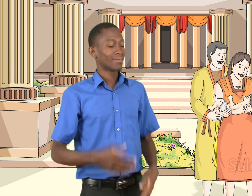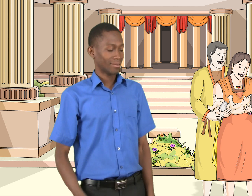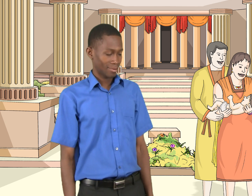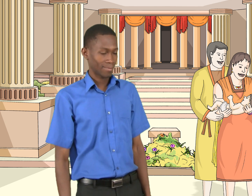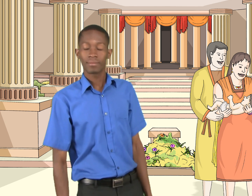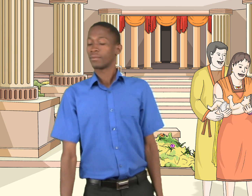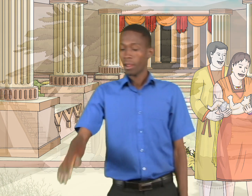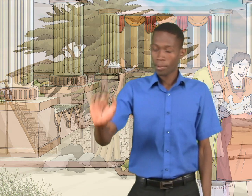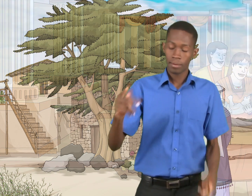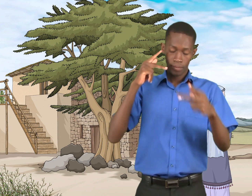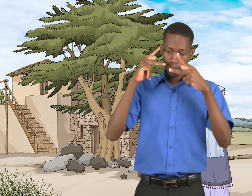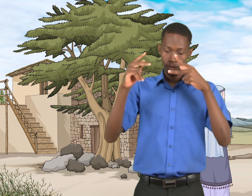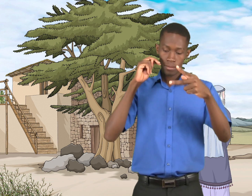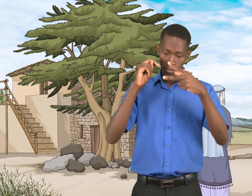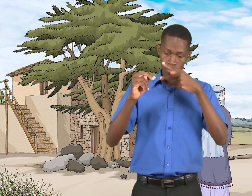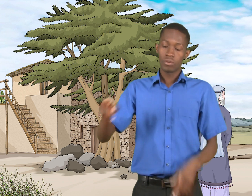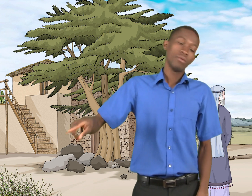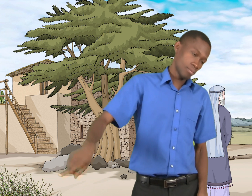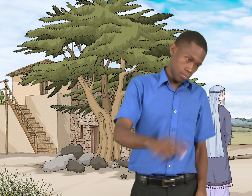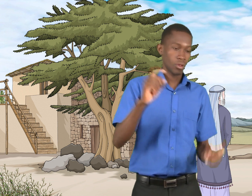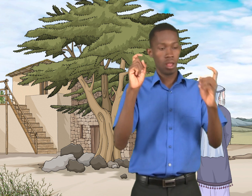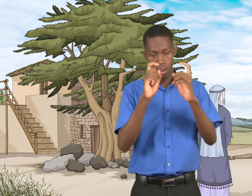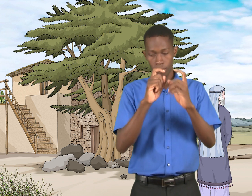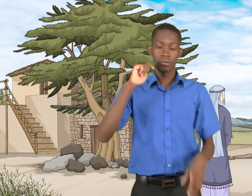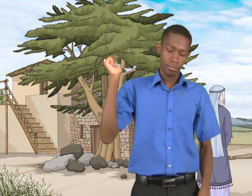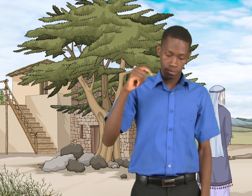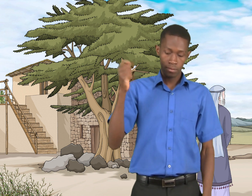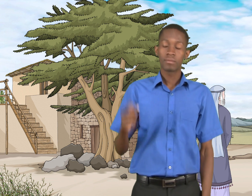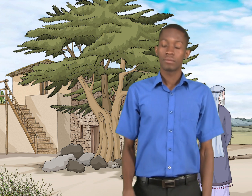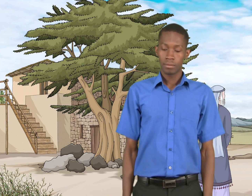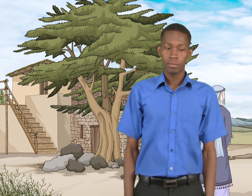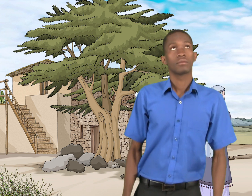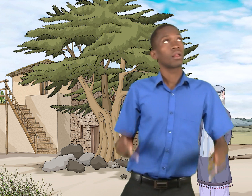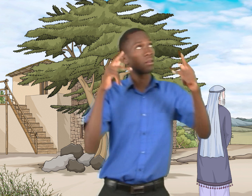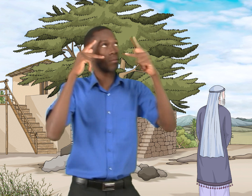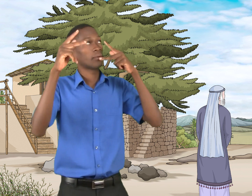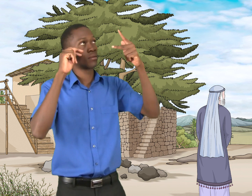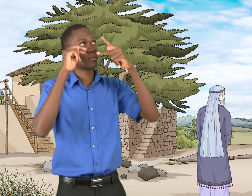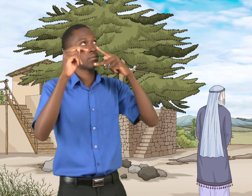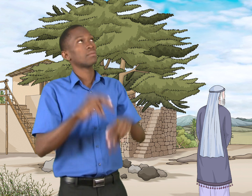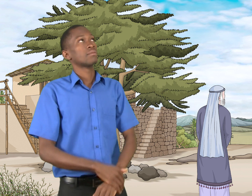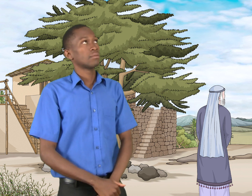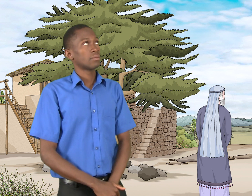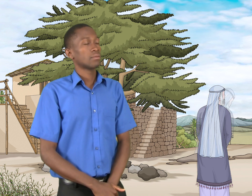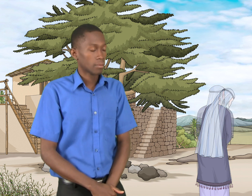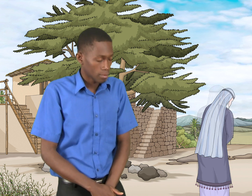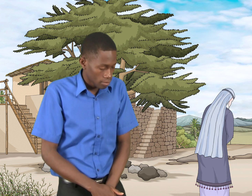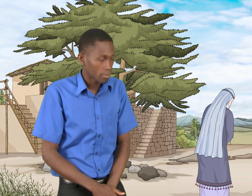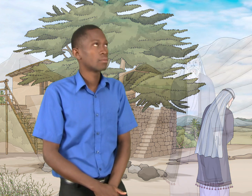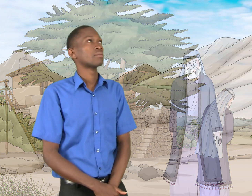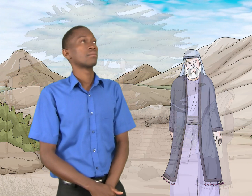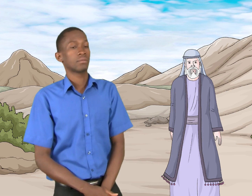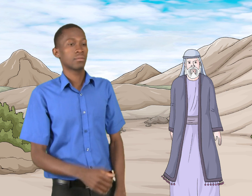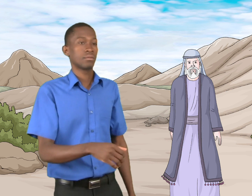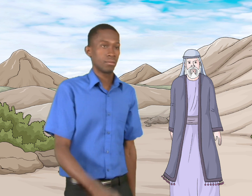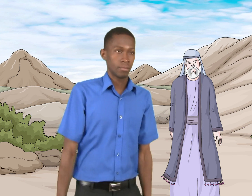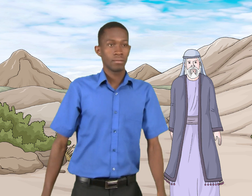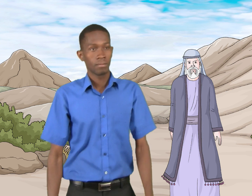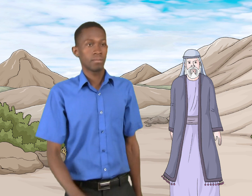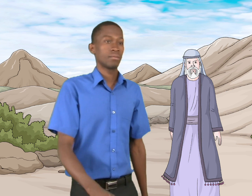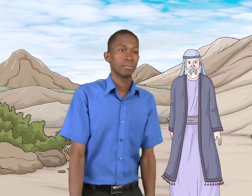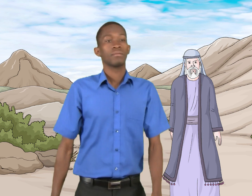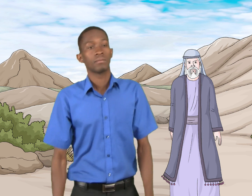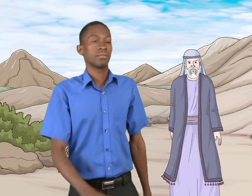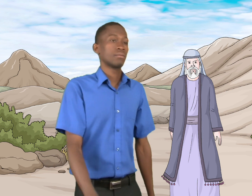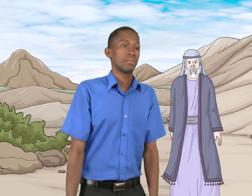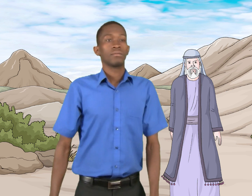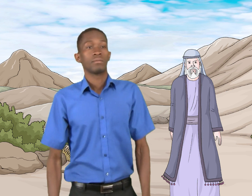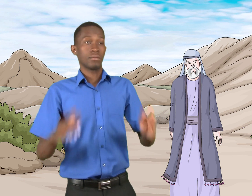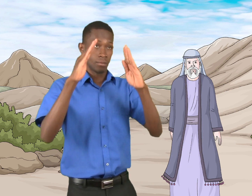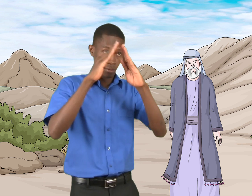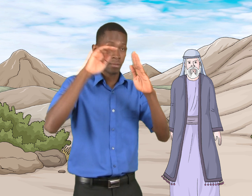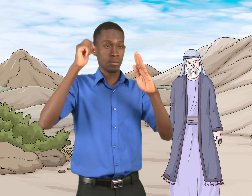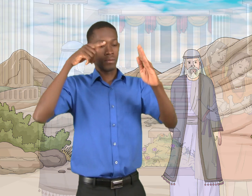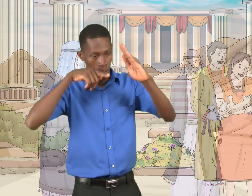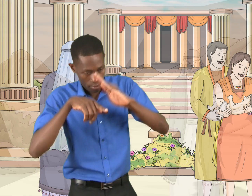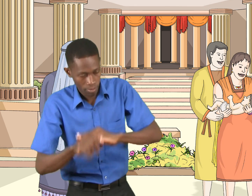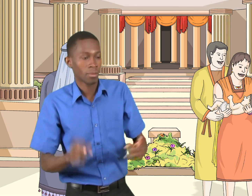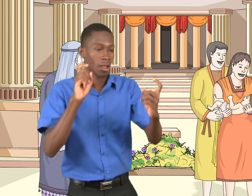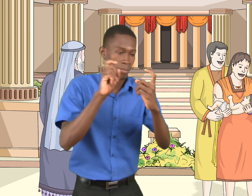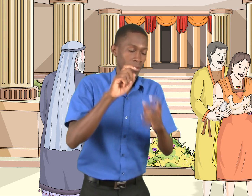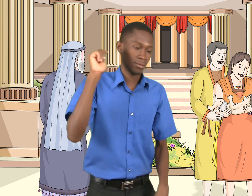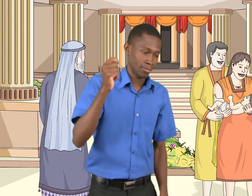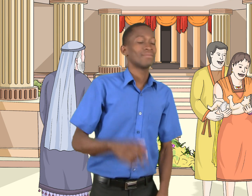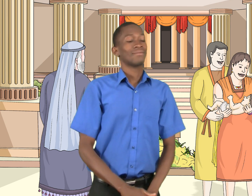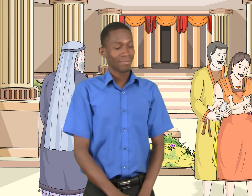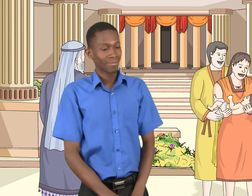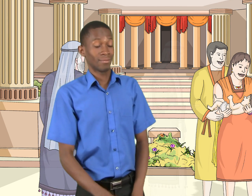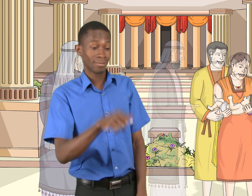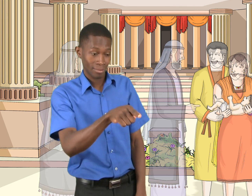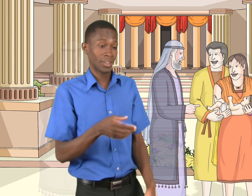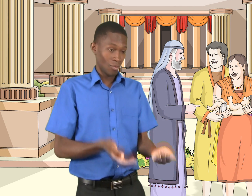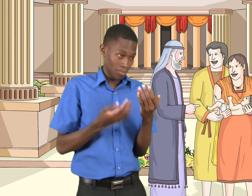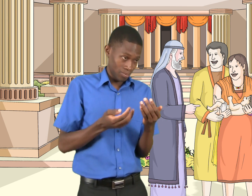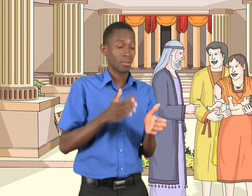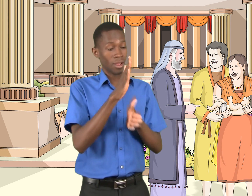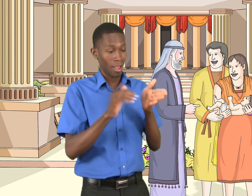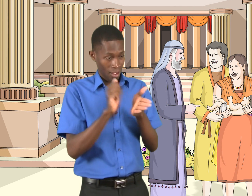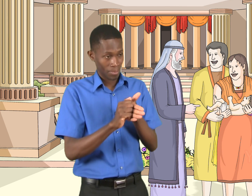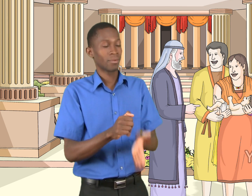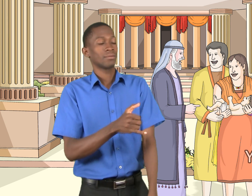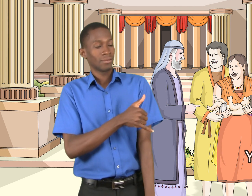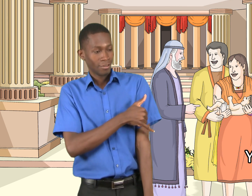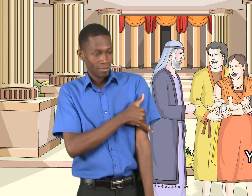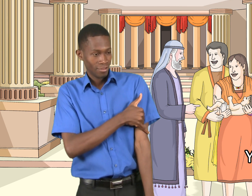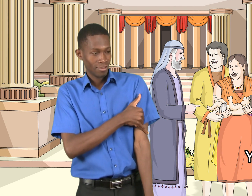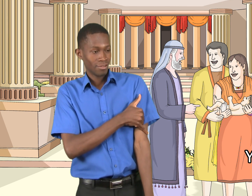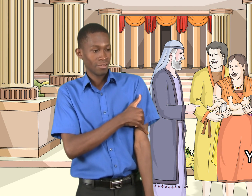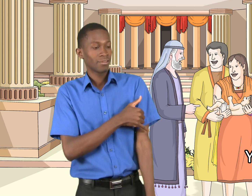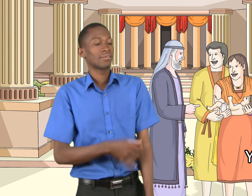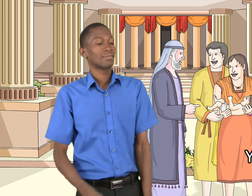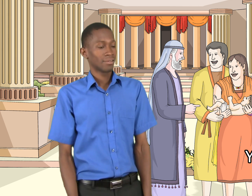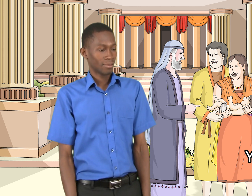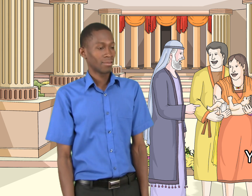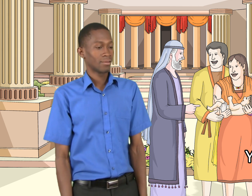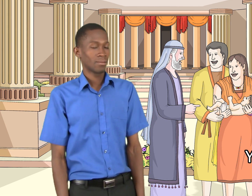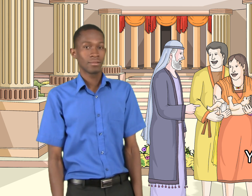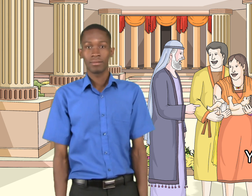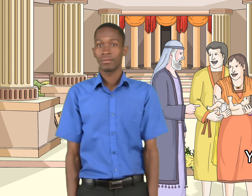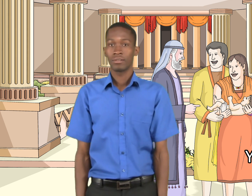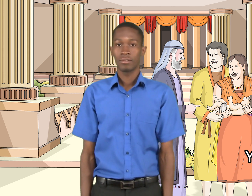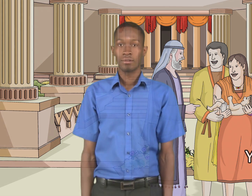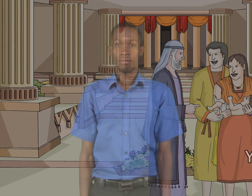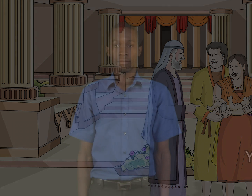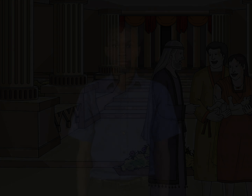Now the LORD loved the child and sent word through Nathan the prophet to name him Jedidiah because the LORD loved him.